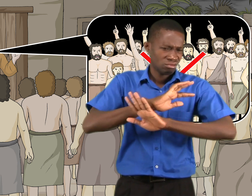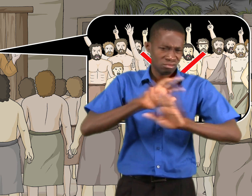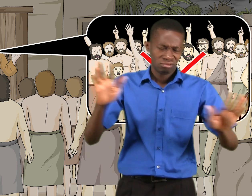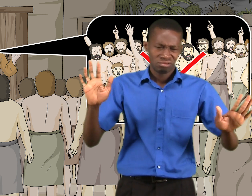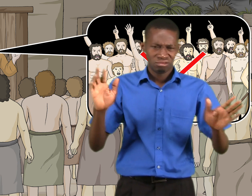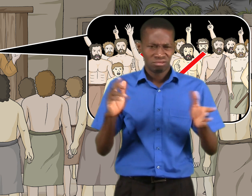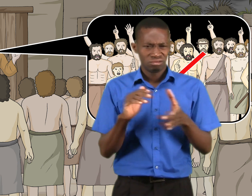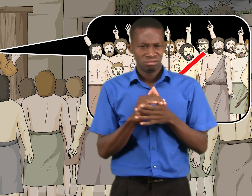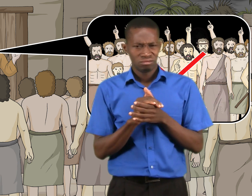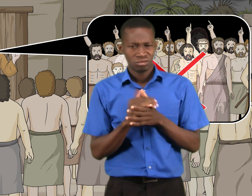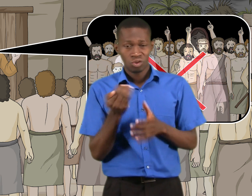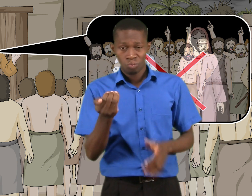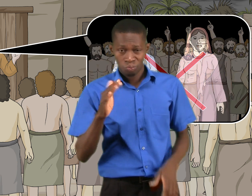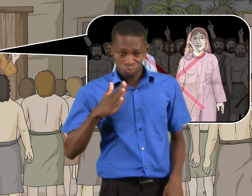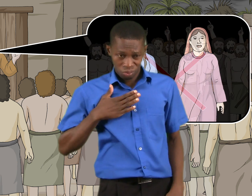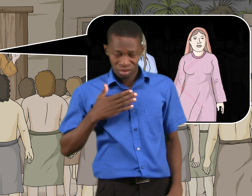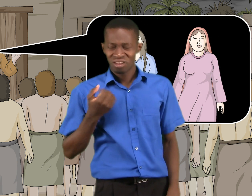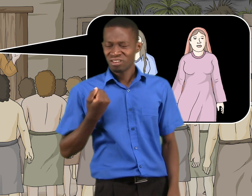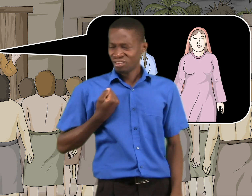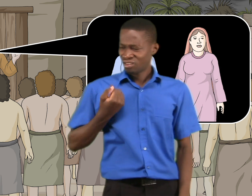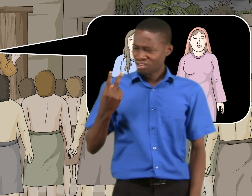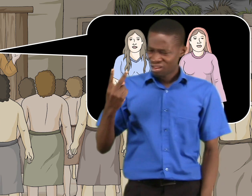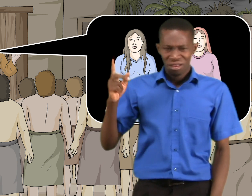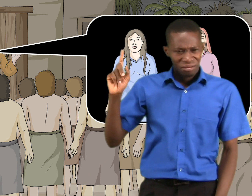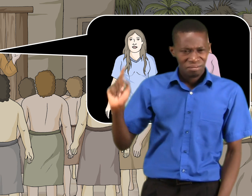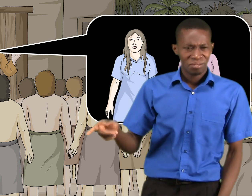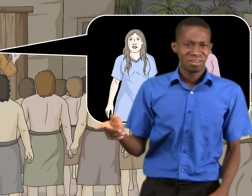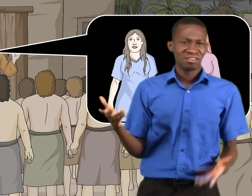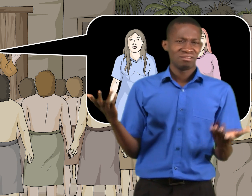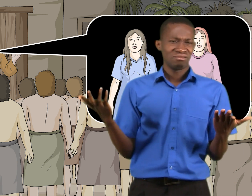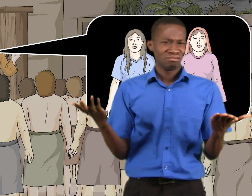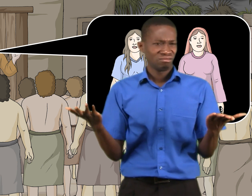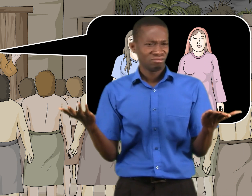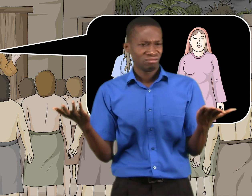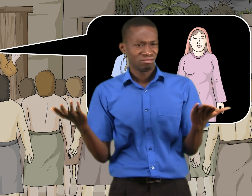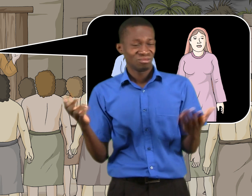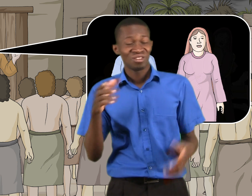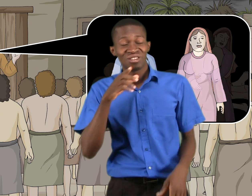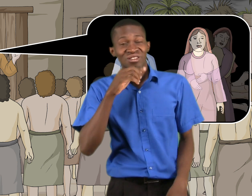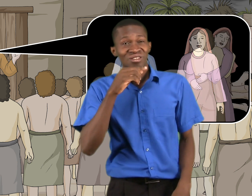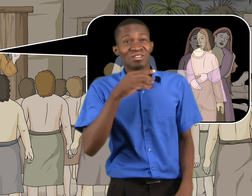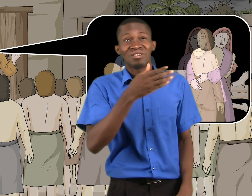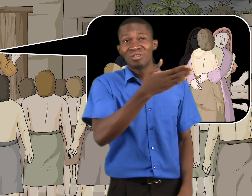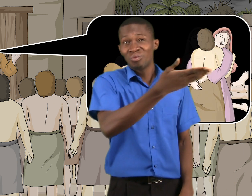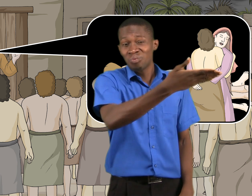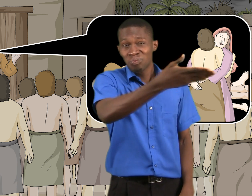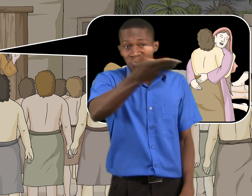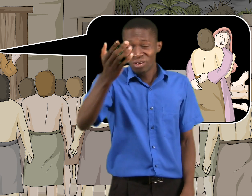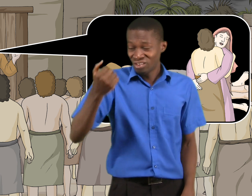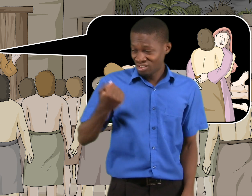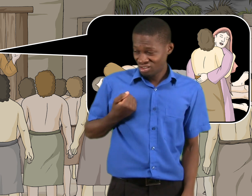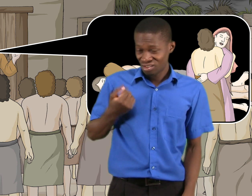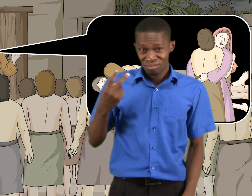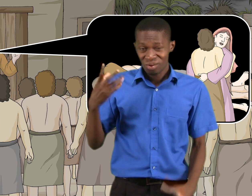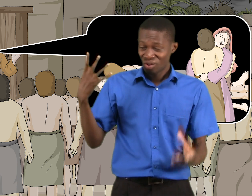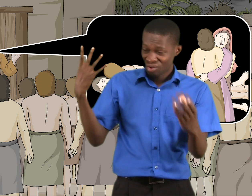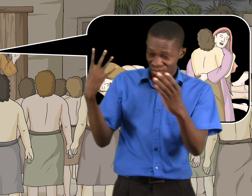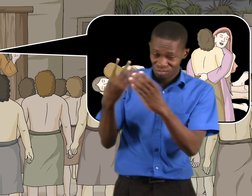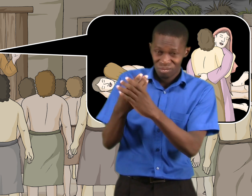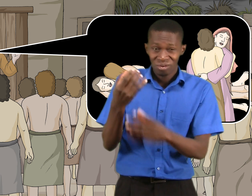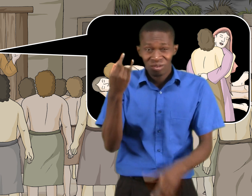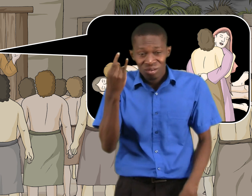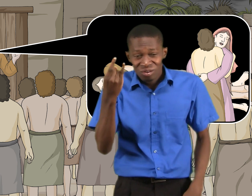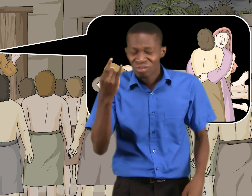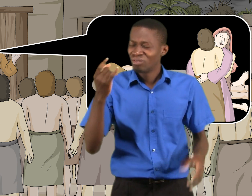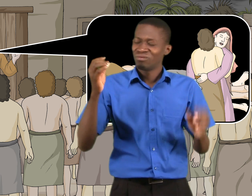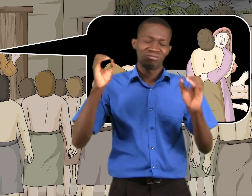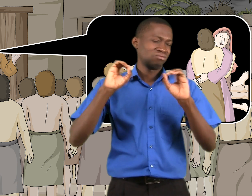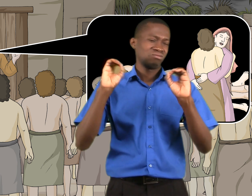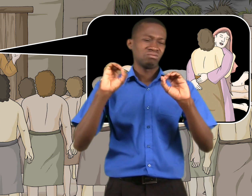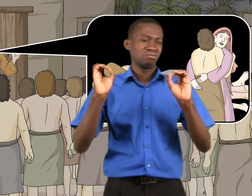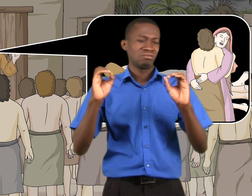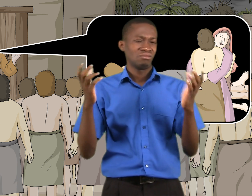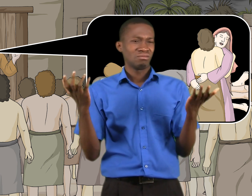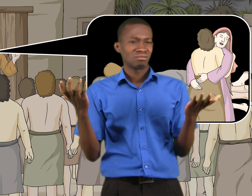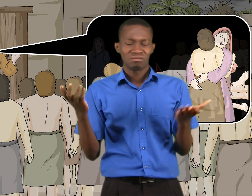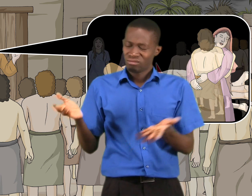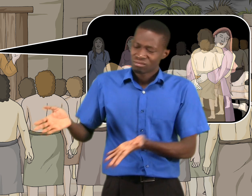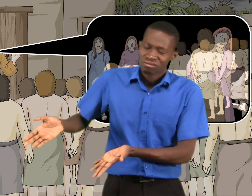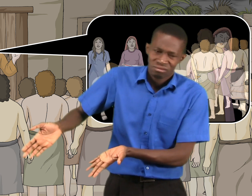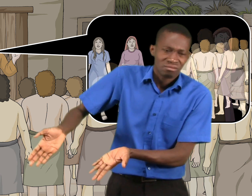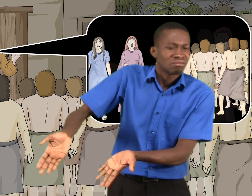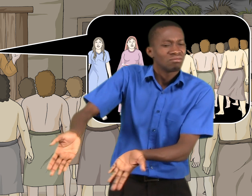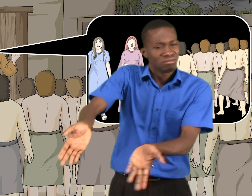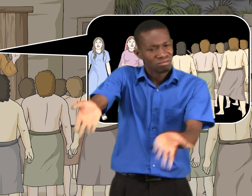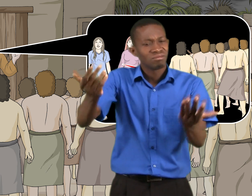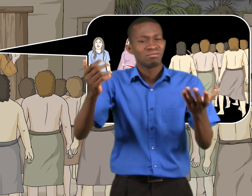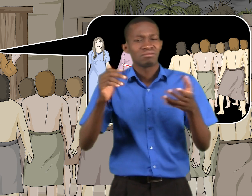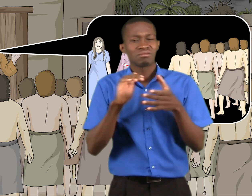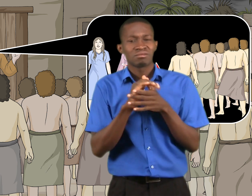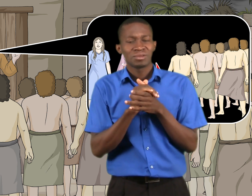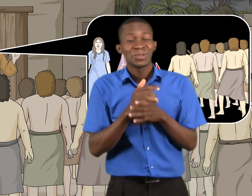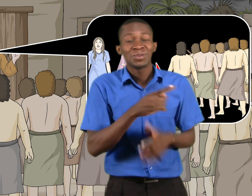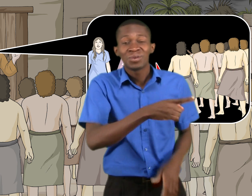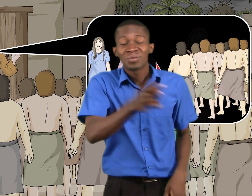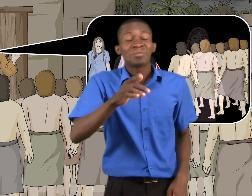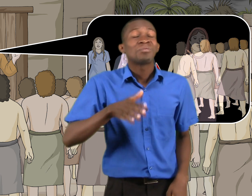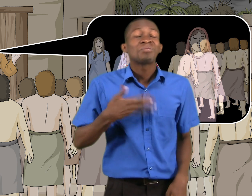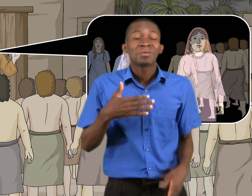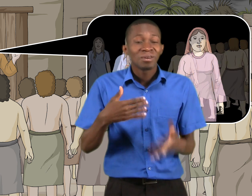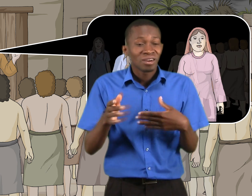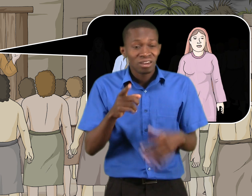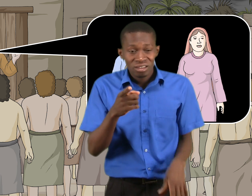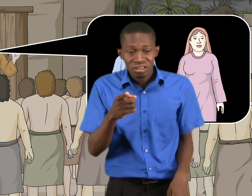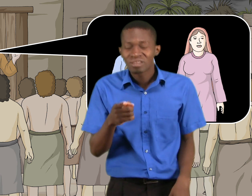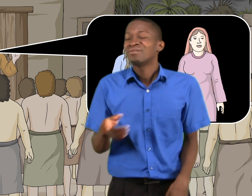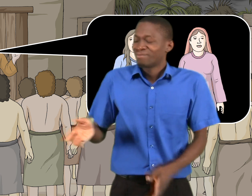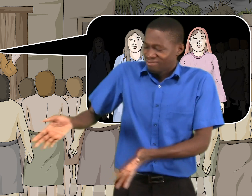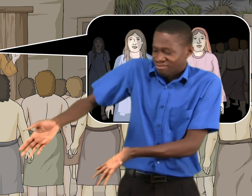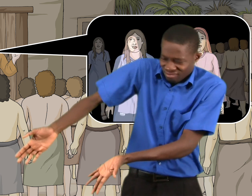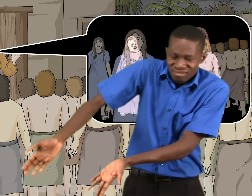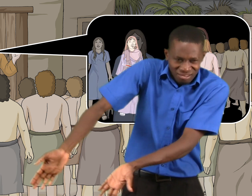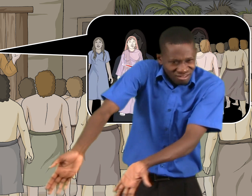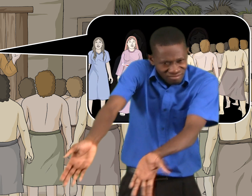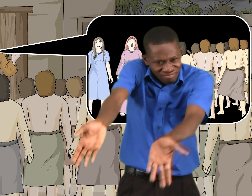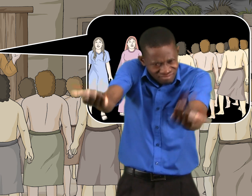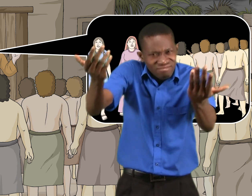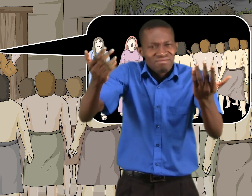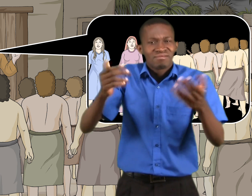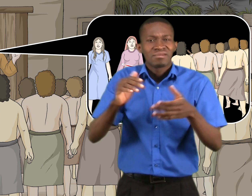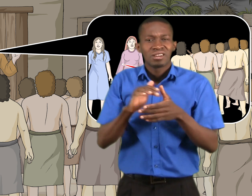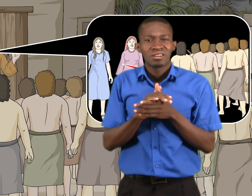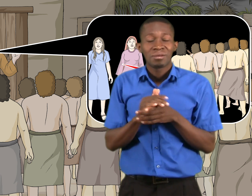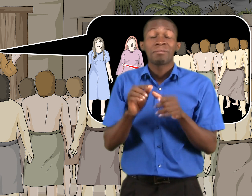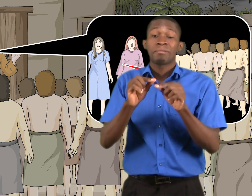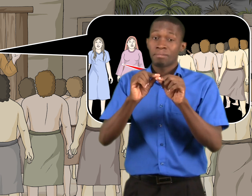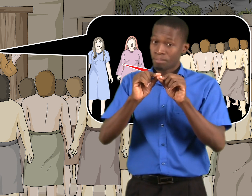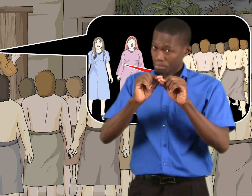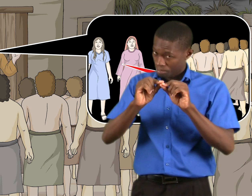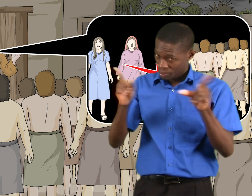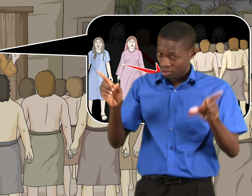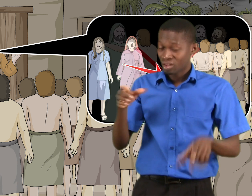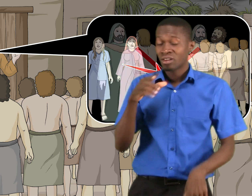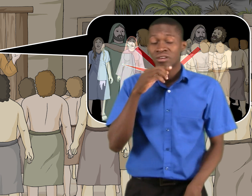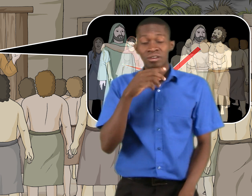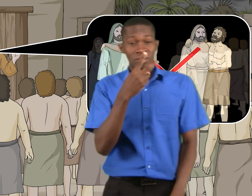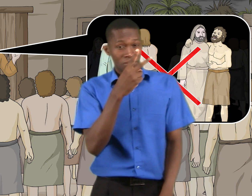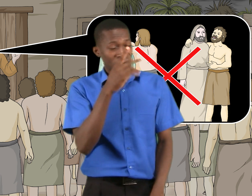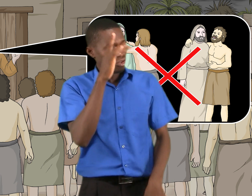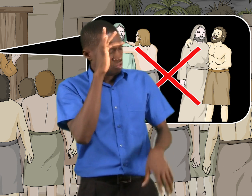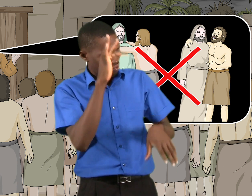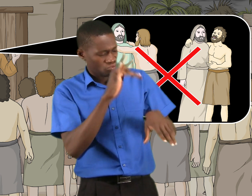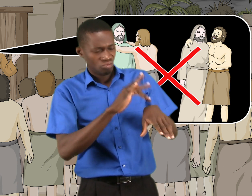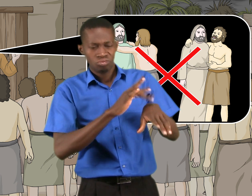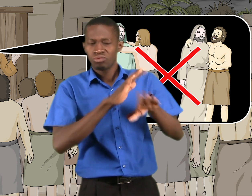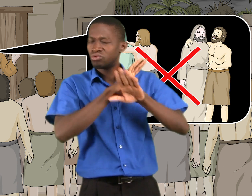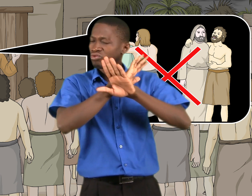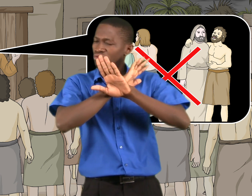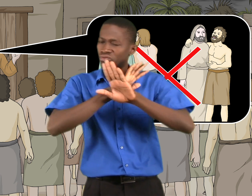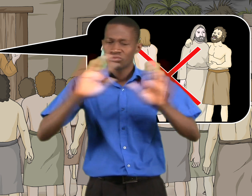Look, I have two daughters who have never slept with a man. Let me bring them to you, and you can do to them as you please.